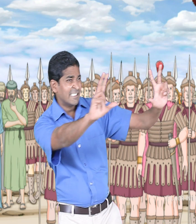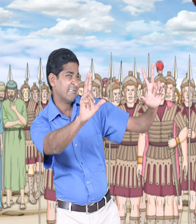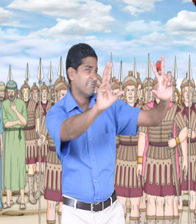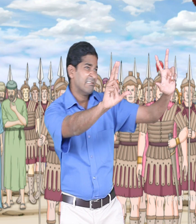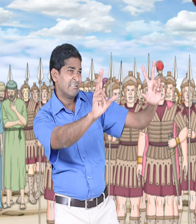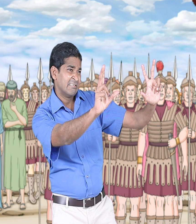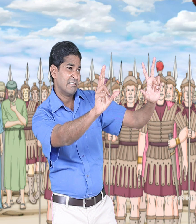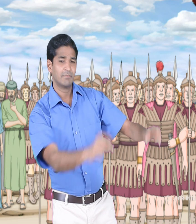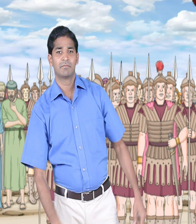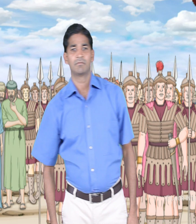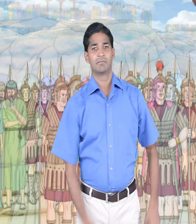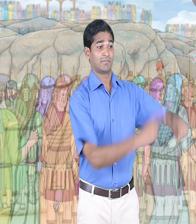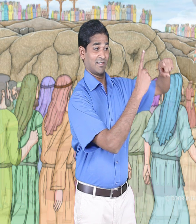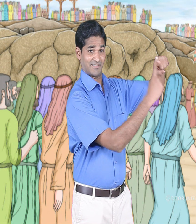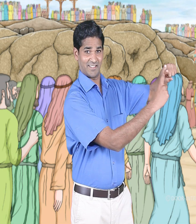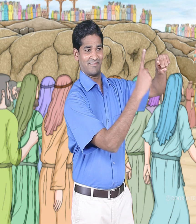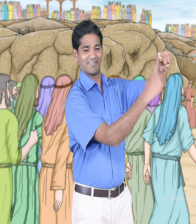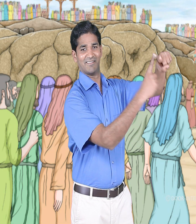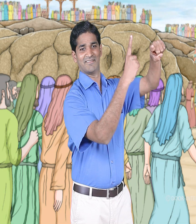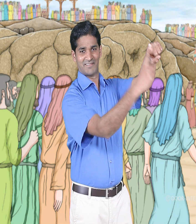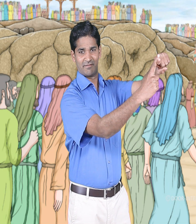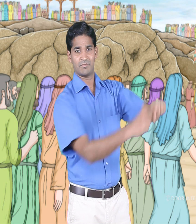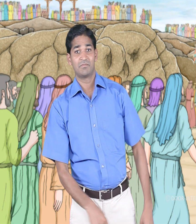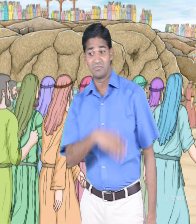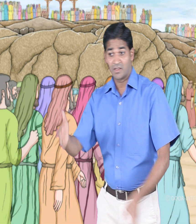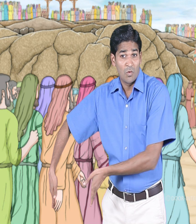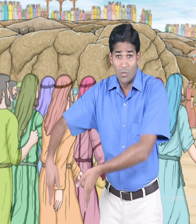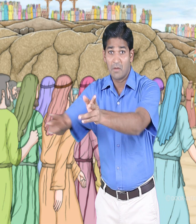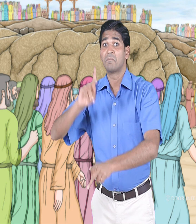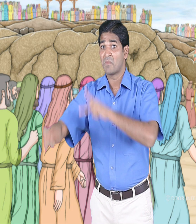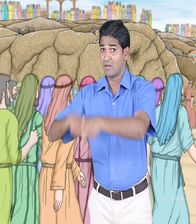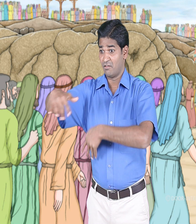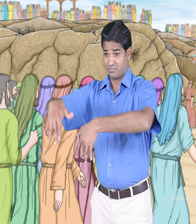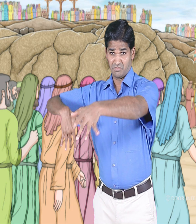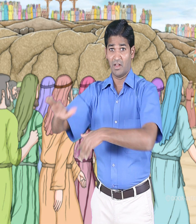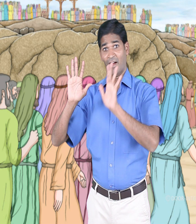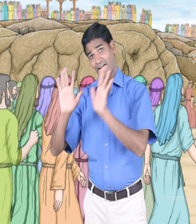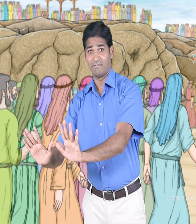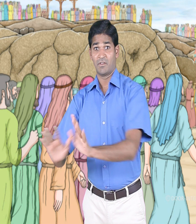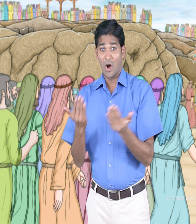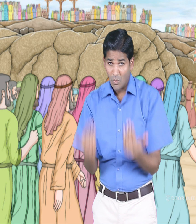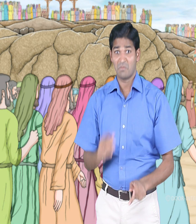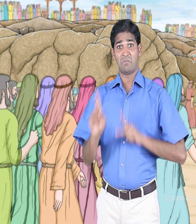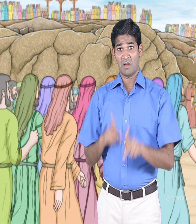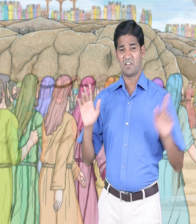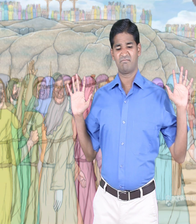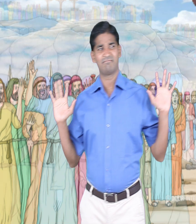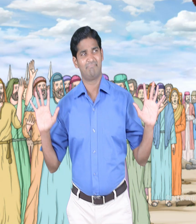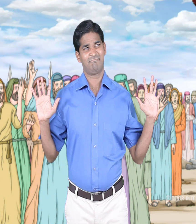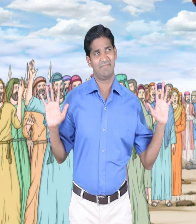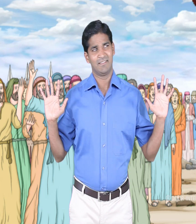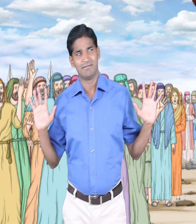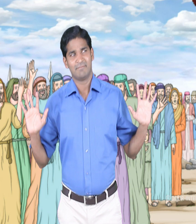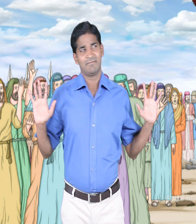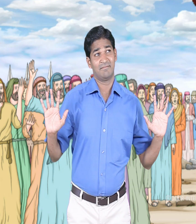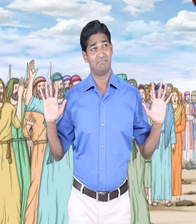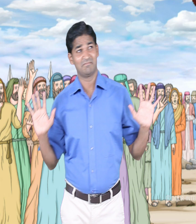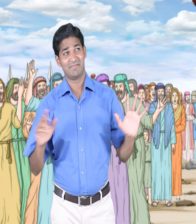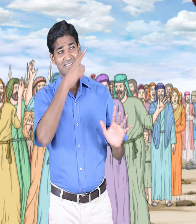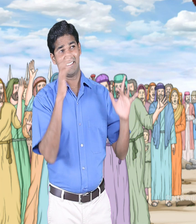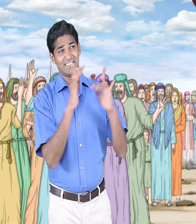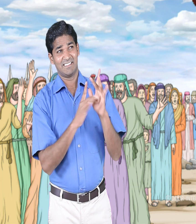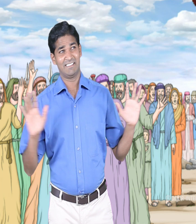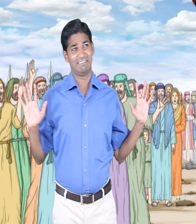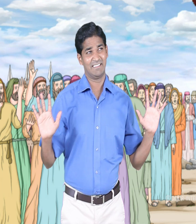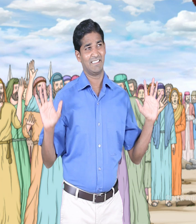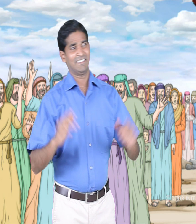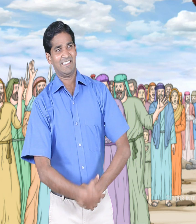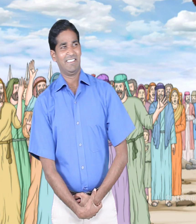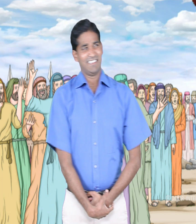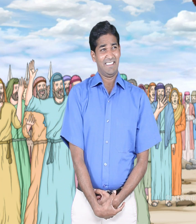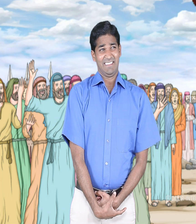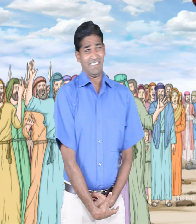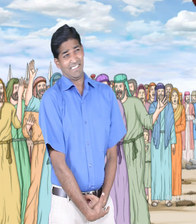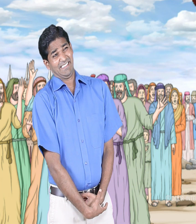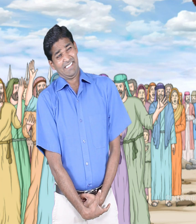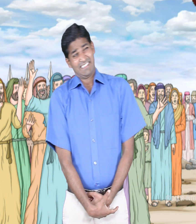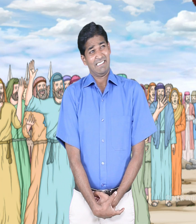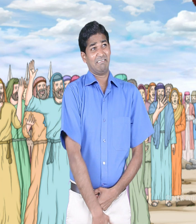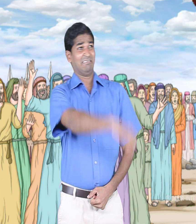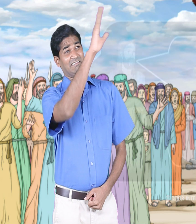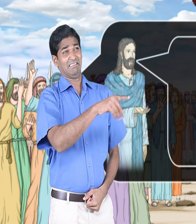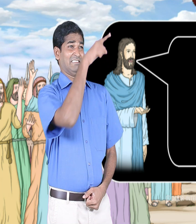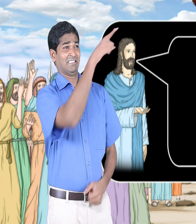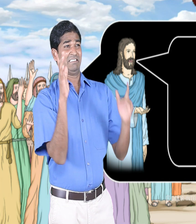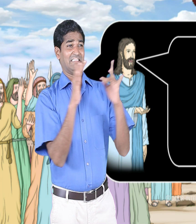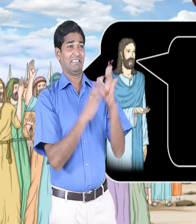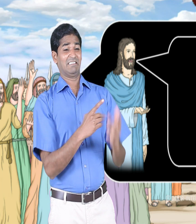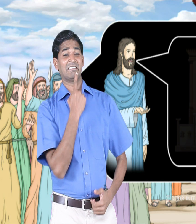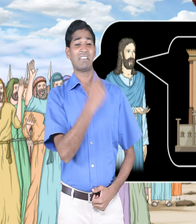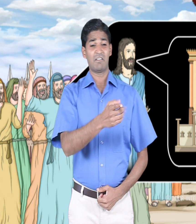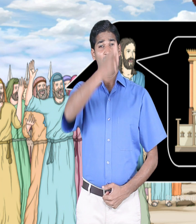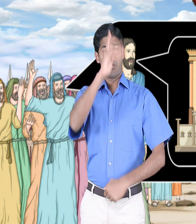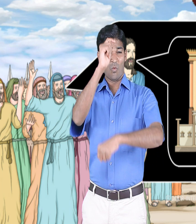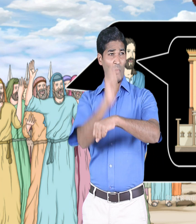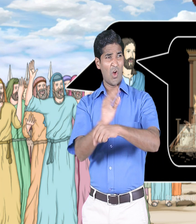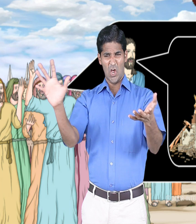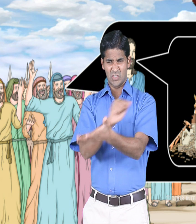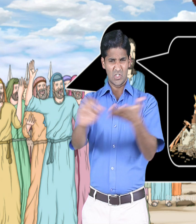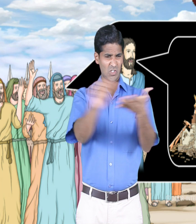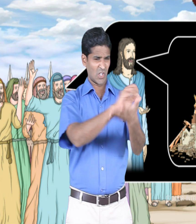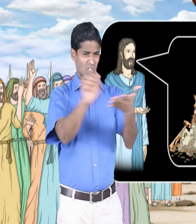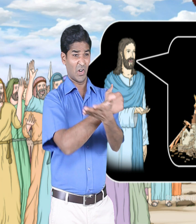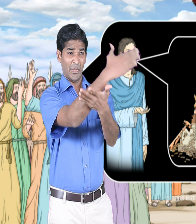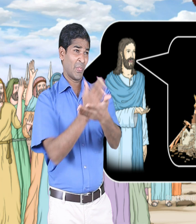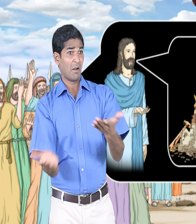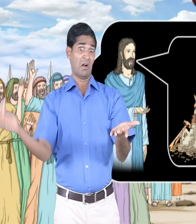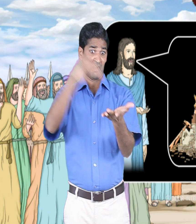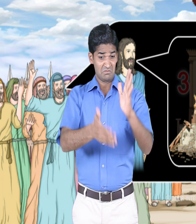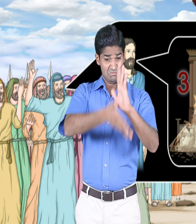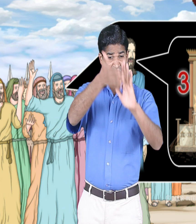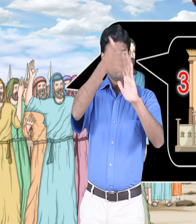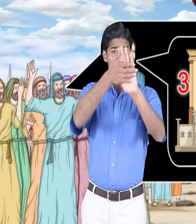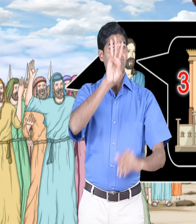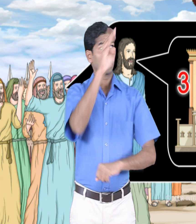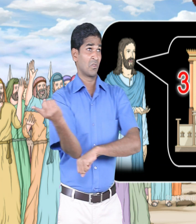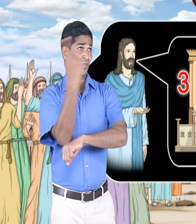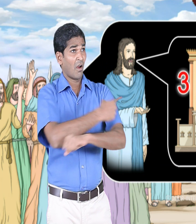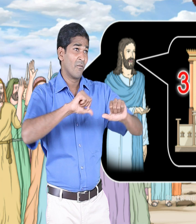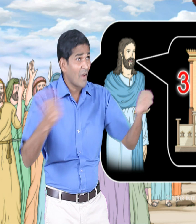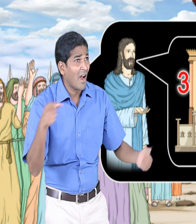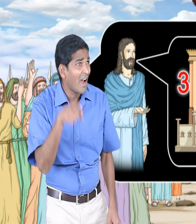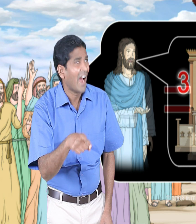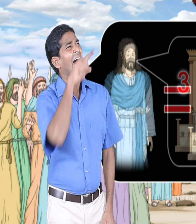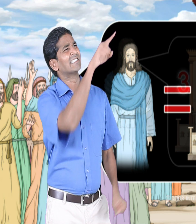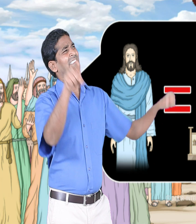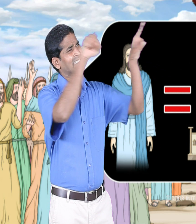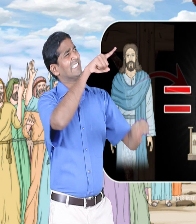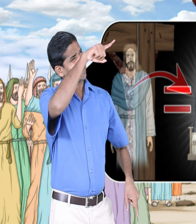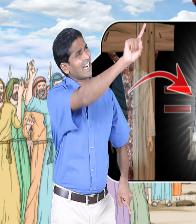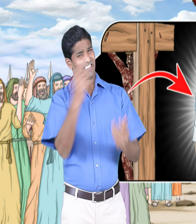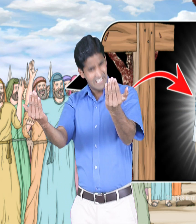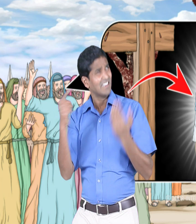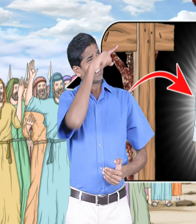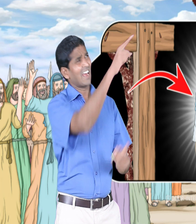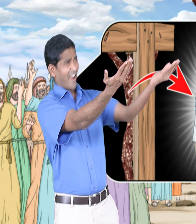And those who passed by heaped abuse on Him, shaking their heads and saying, “You who are going to destroy the temple and rebuild it in three days, save Yourself!